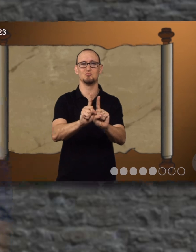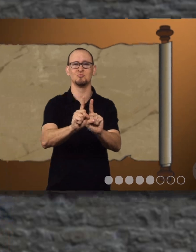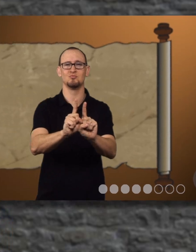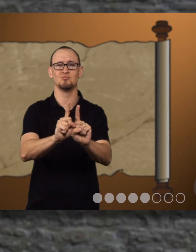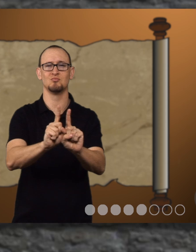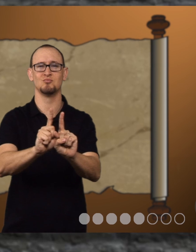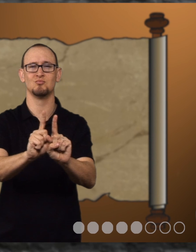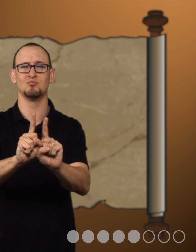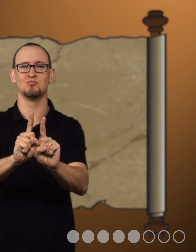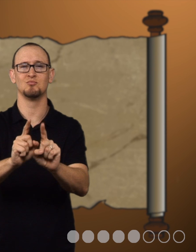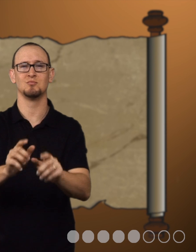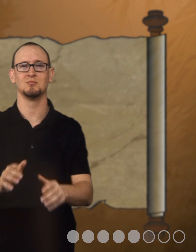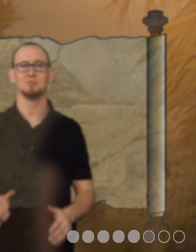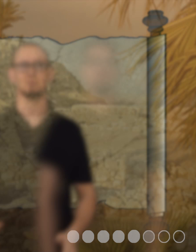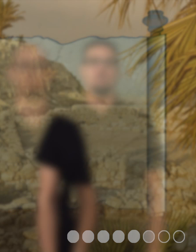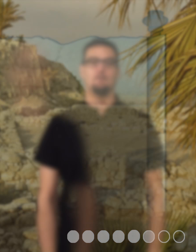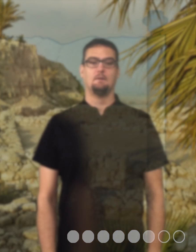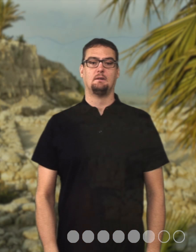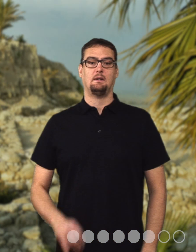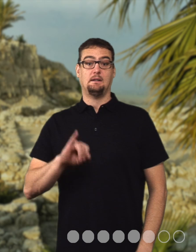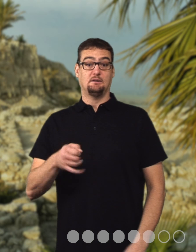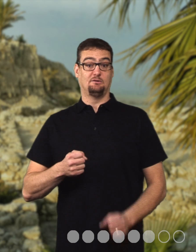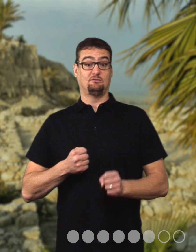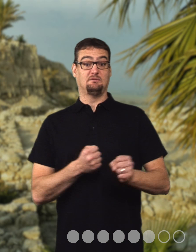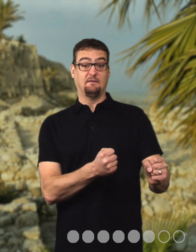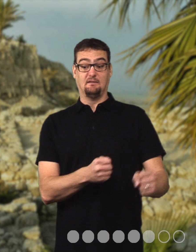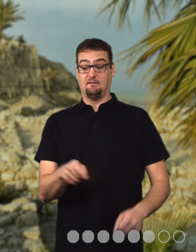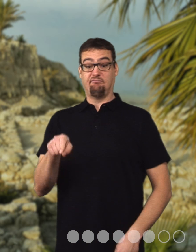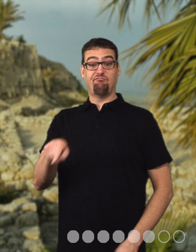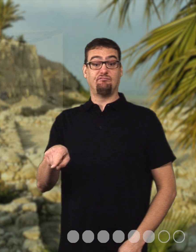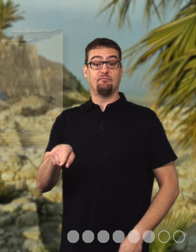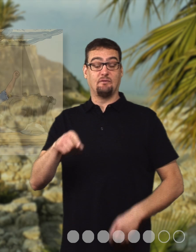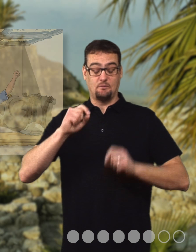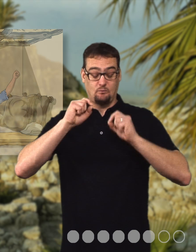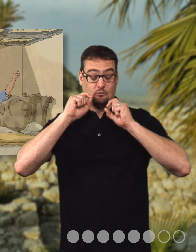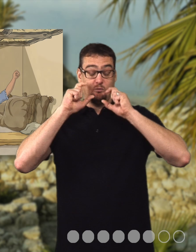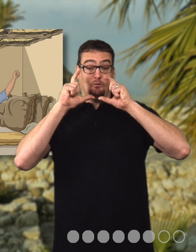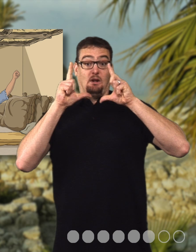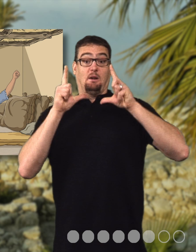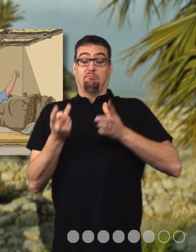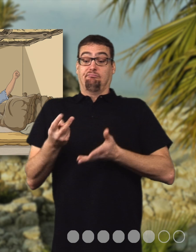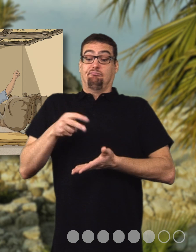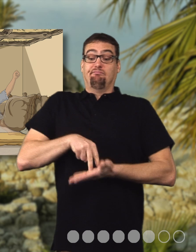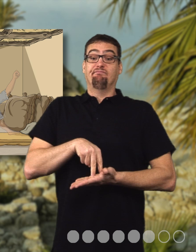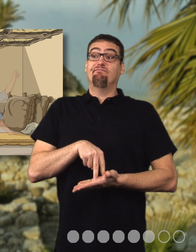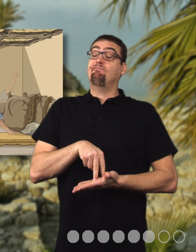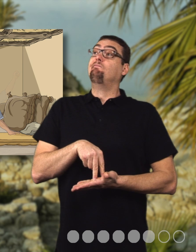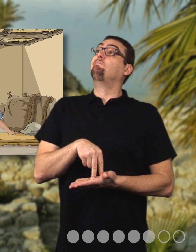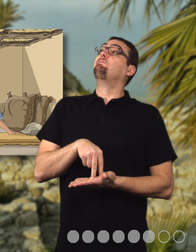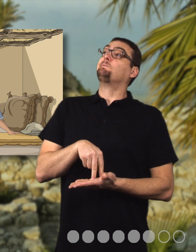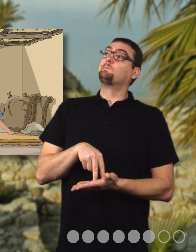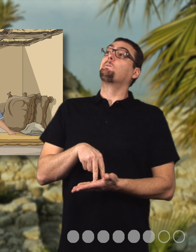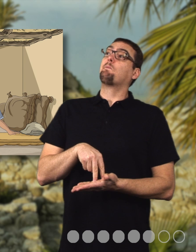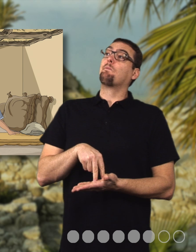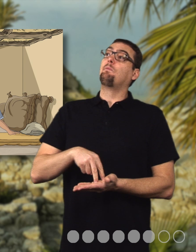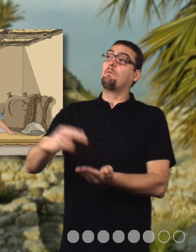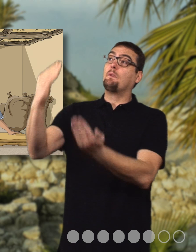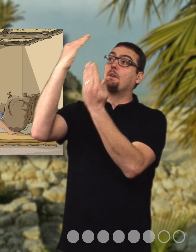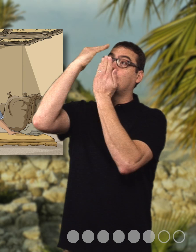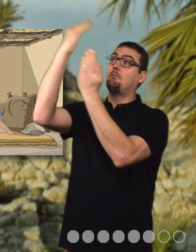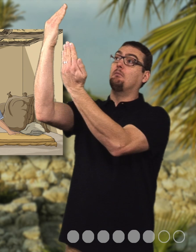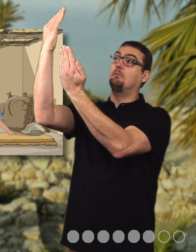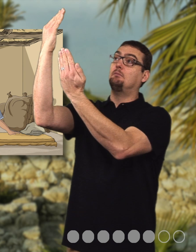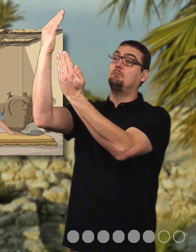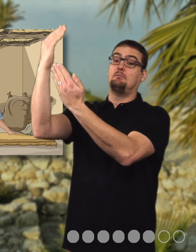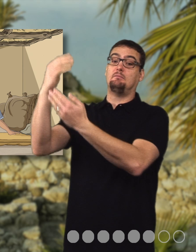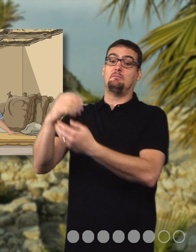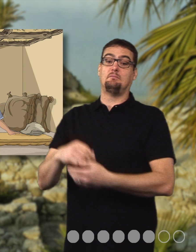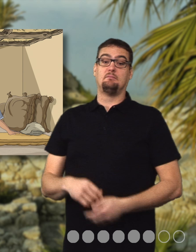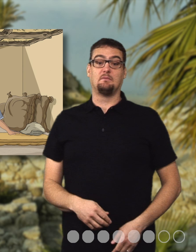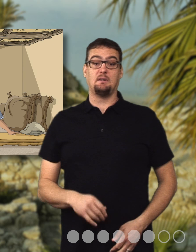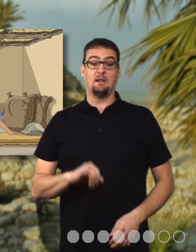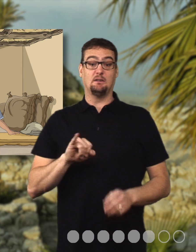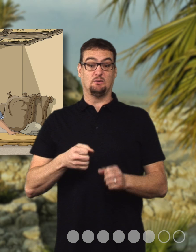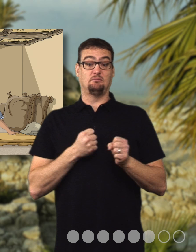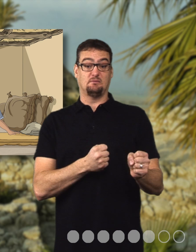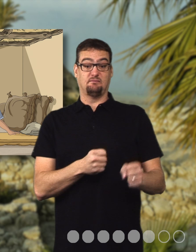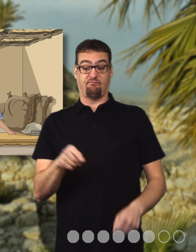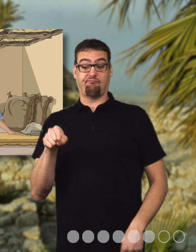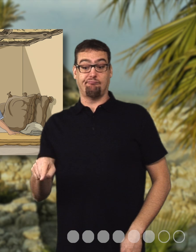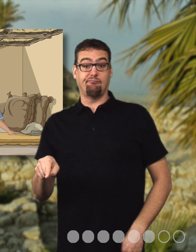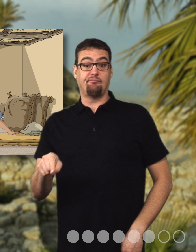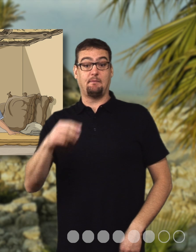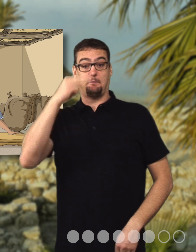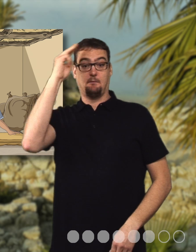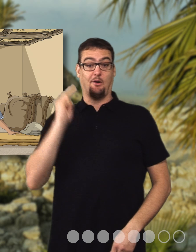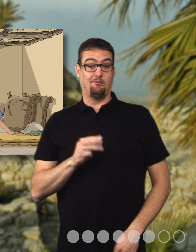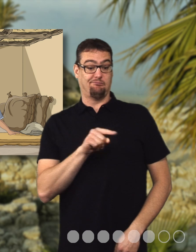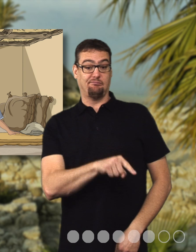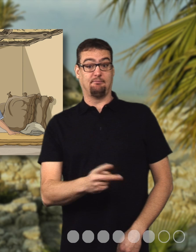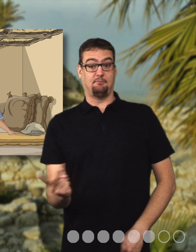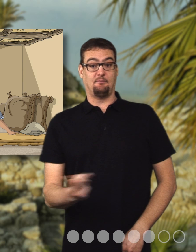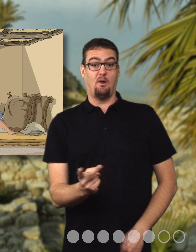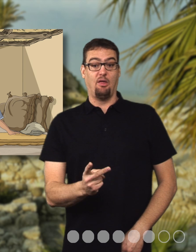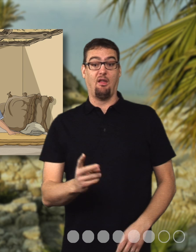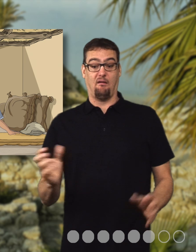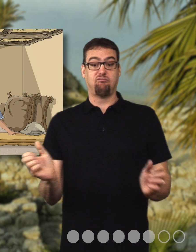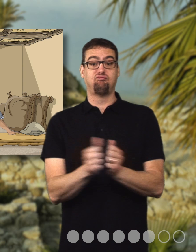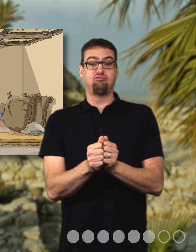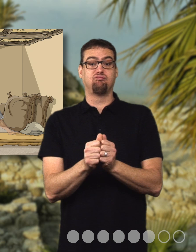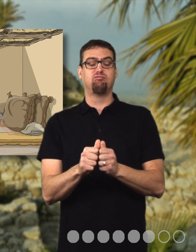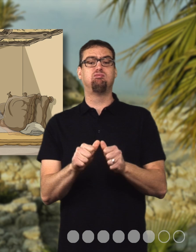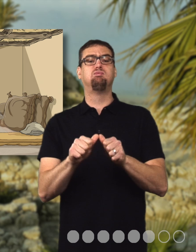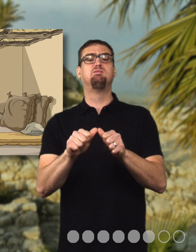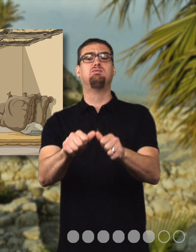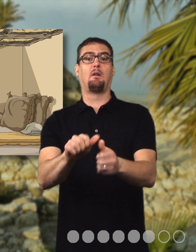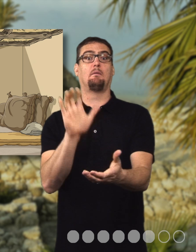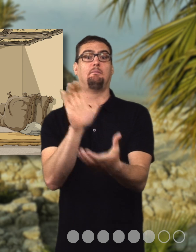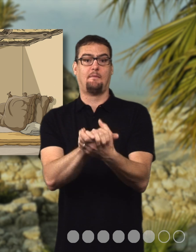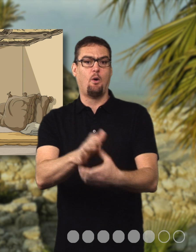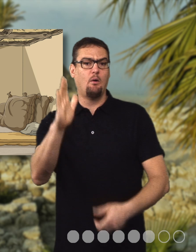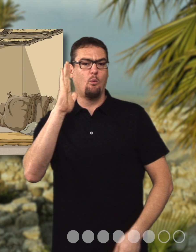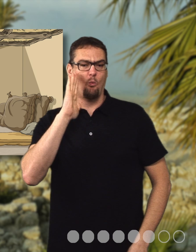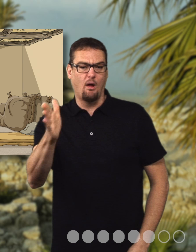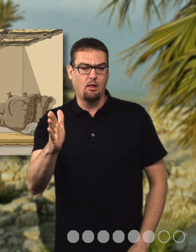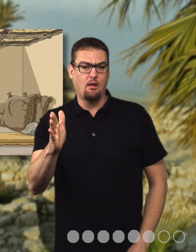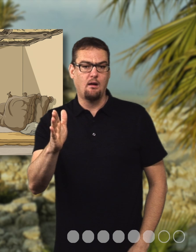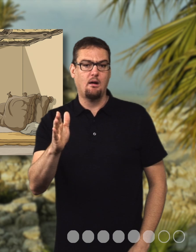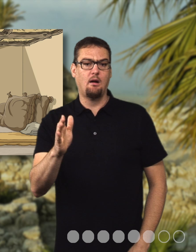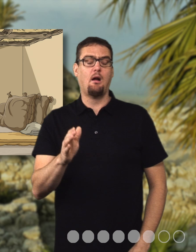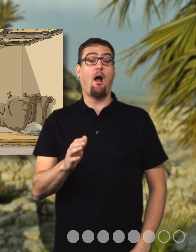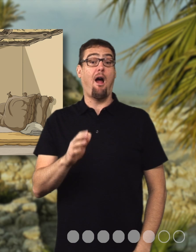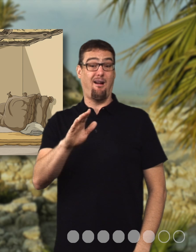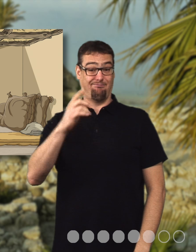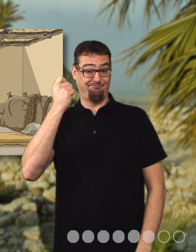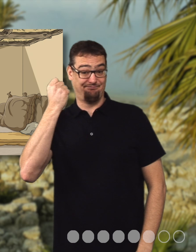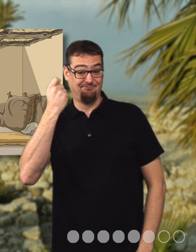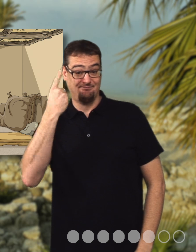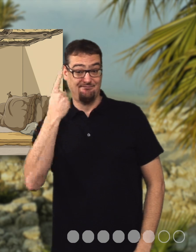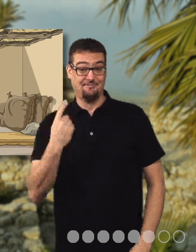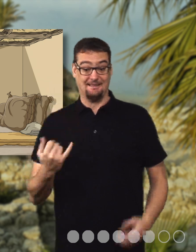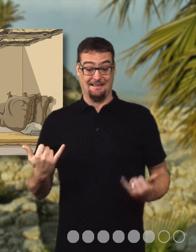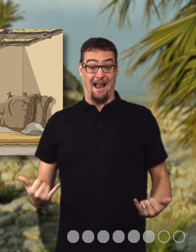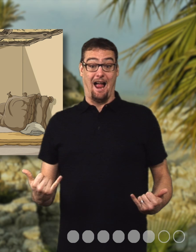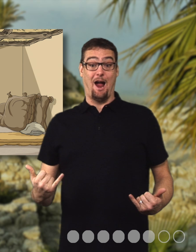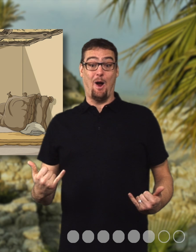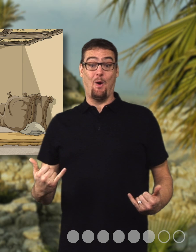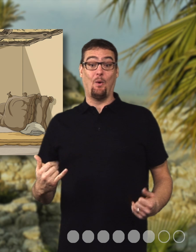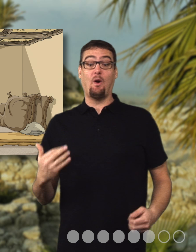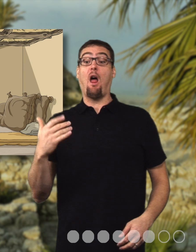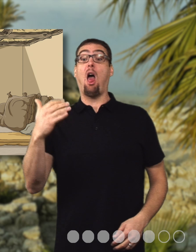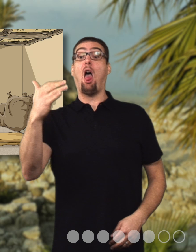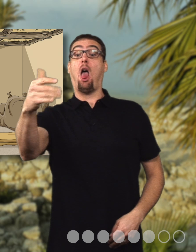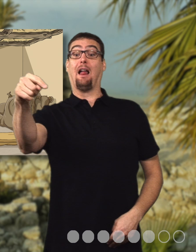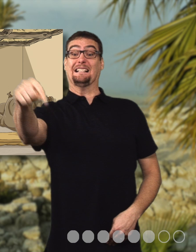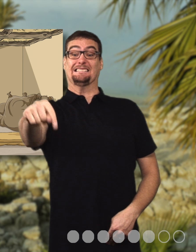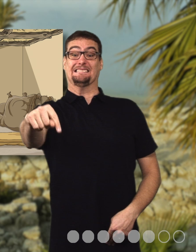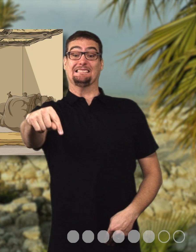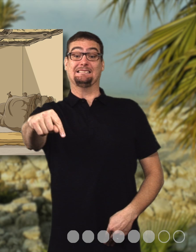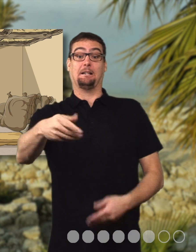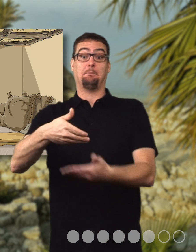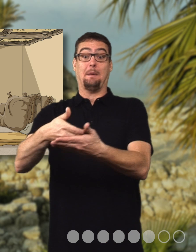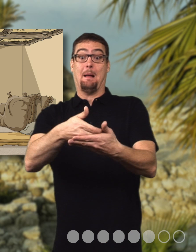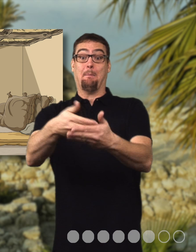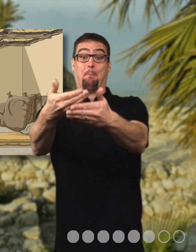When Joseph woke up, he did as the angel of the Lord had commanded him, and embraced Mary as his wife.